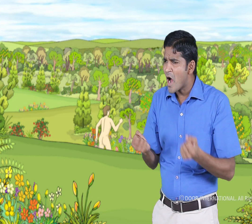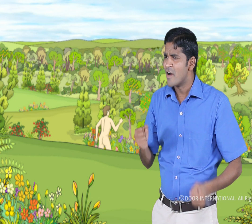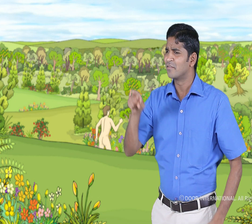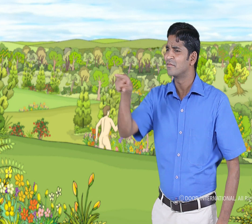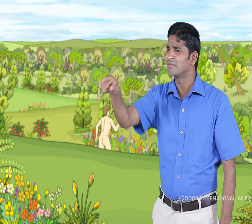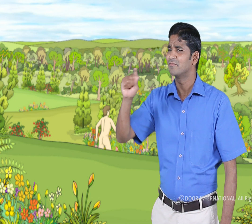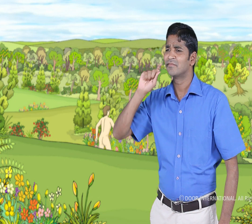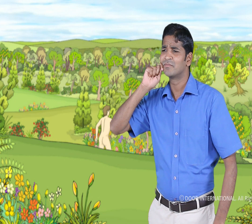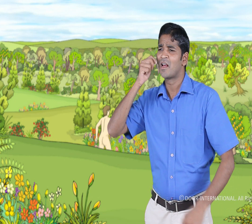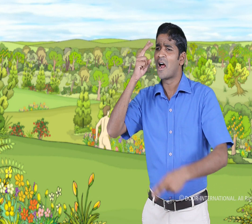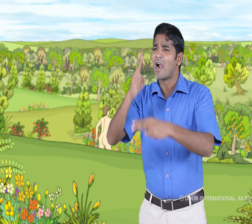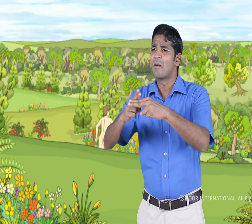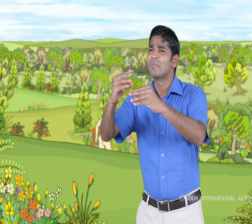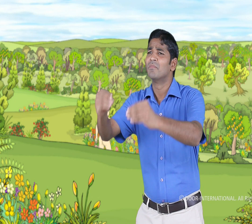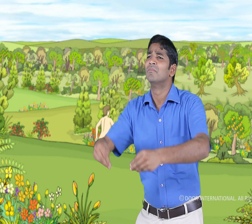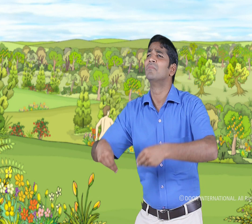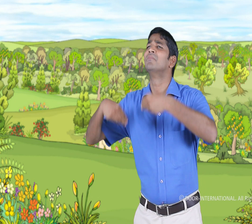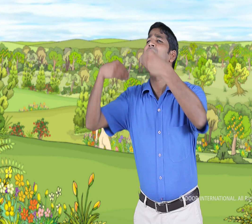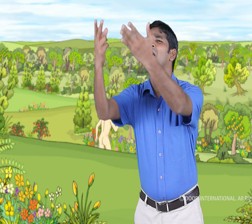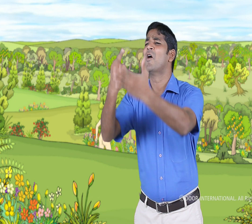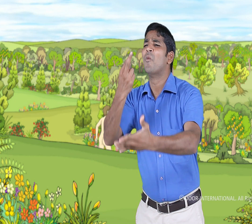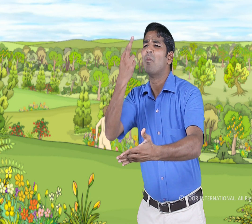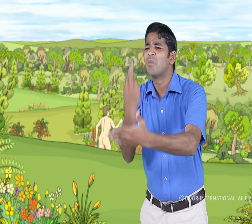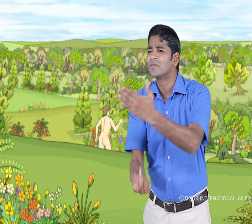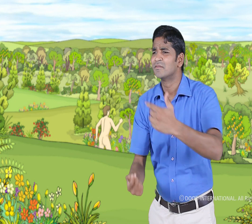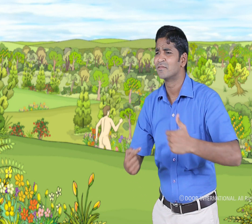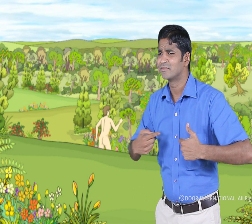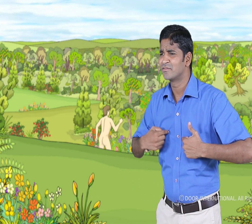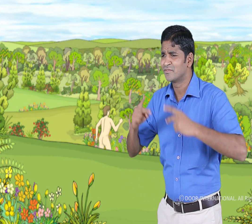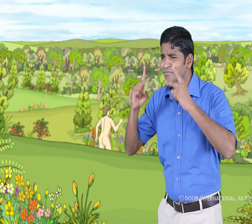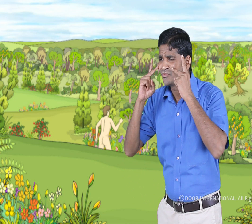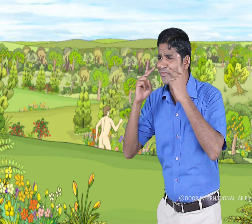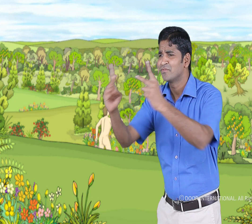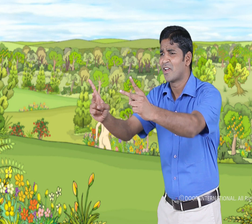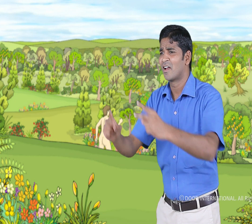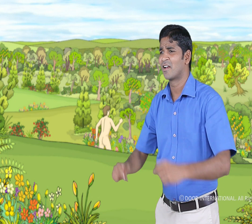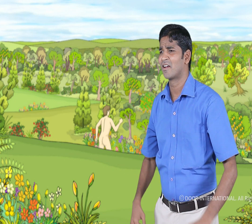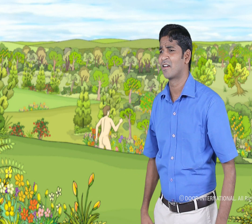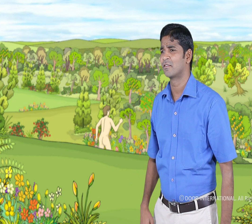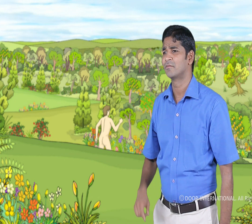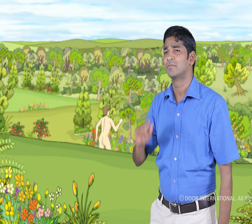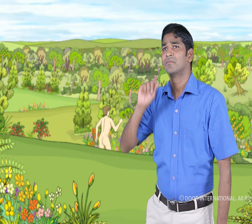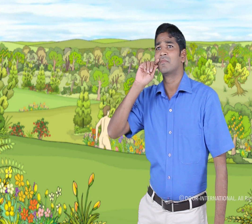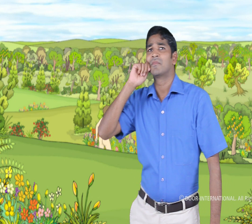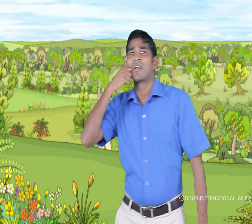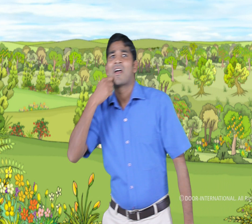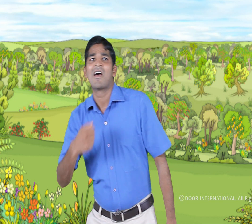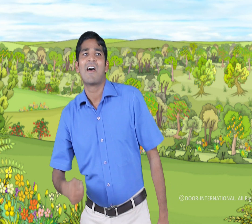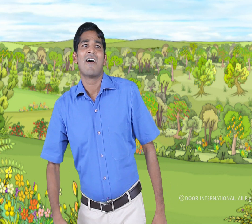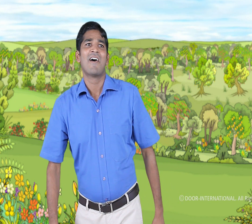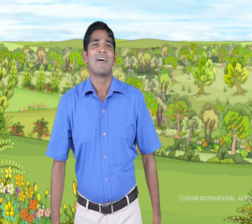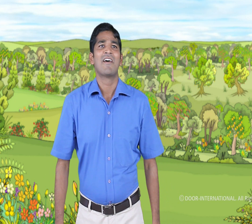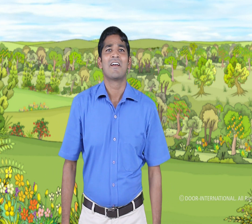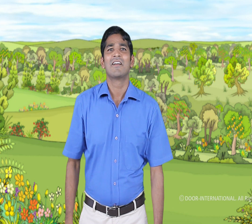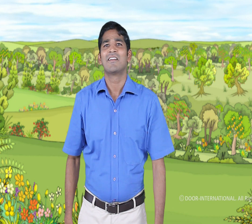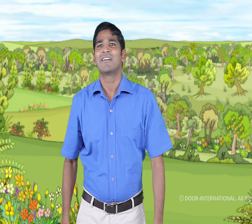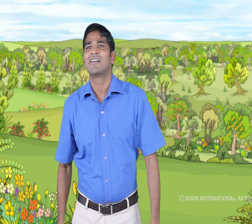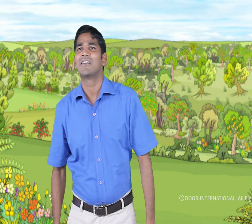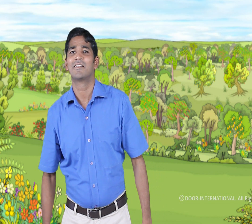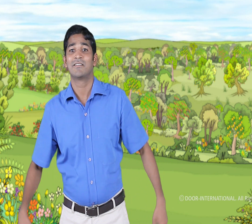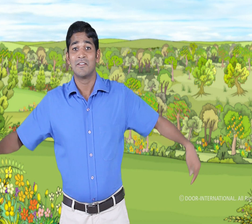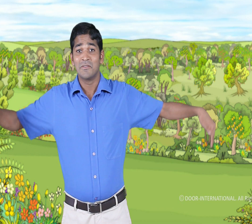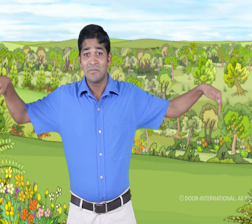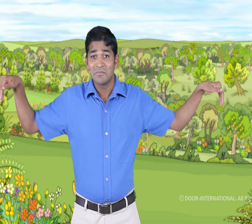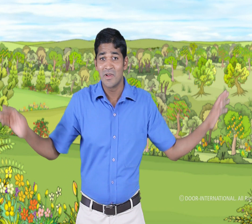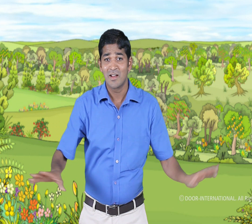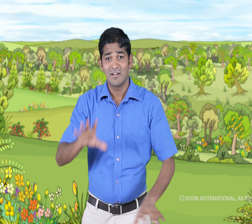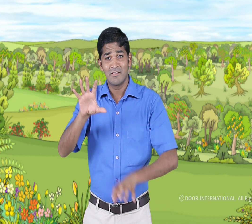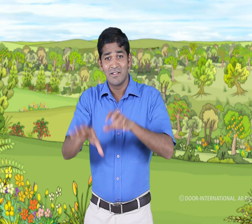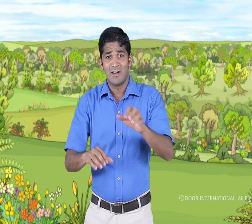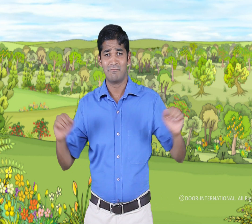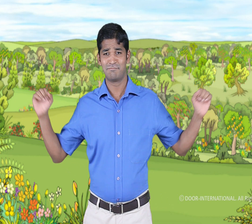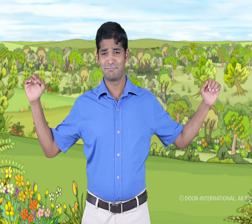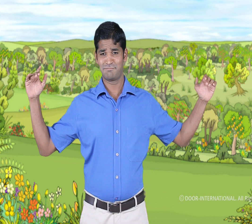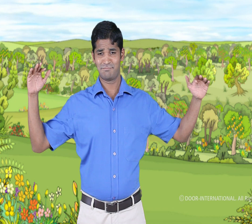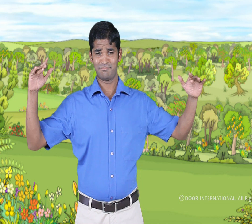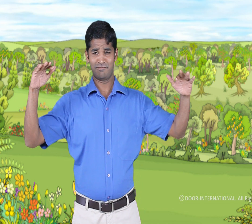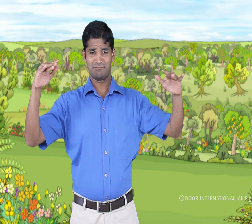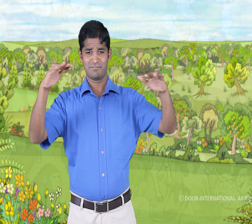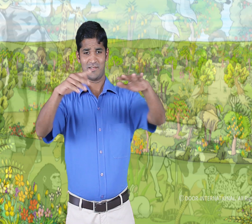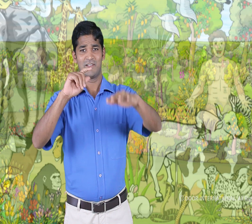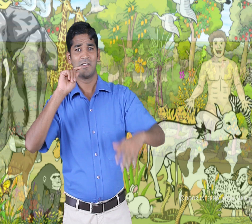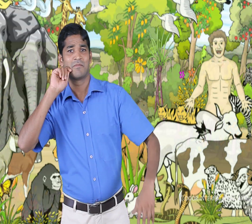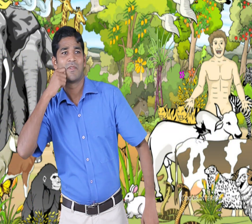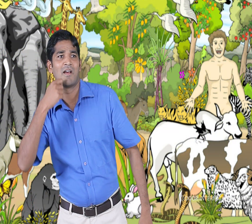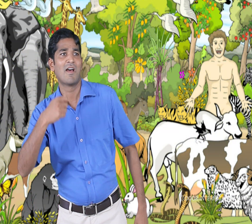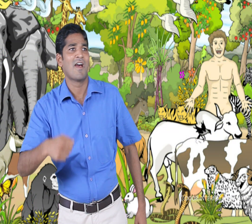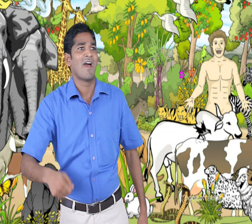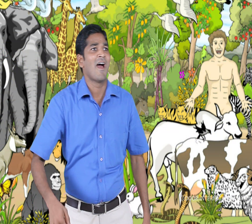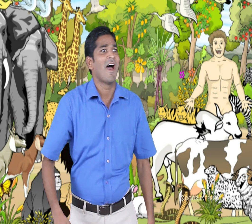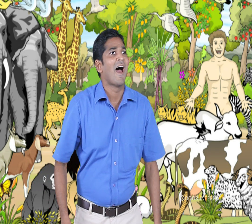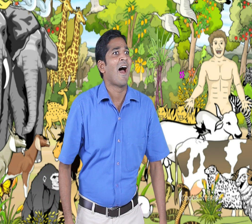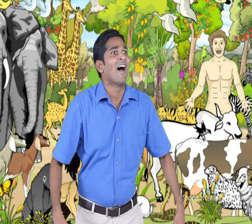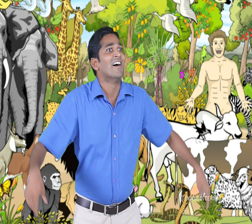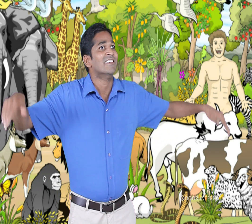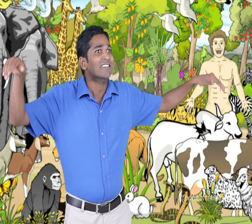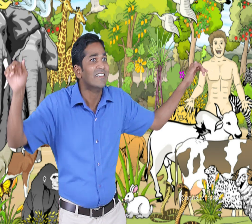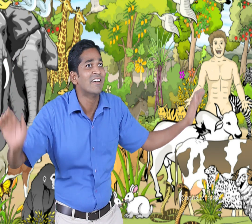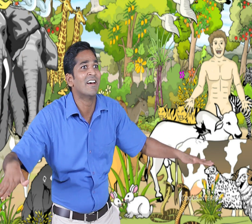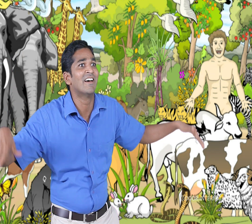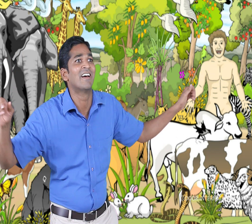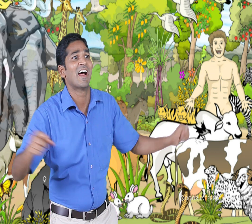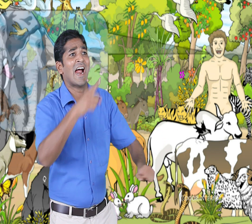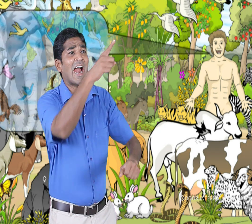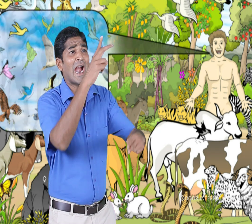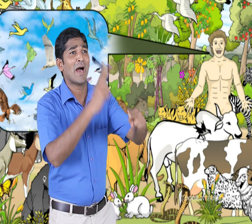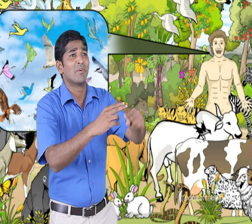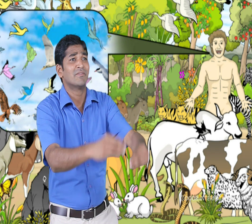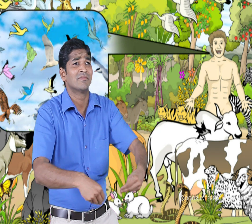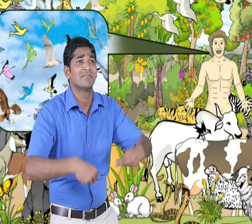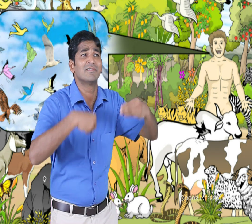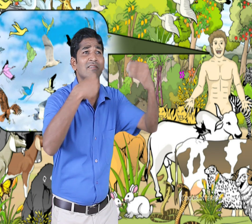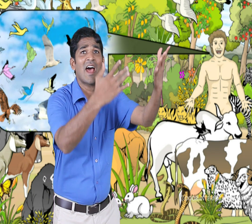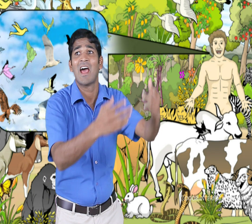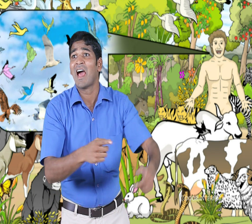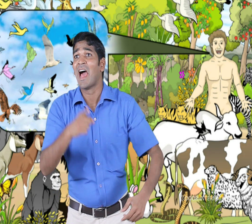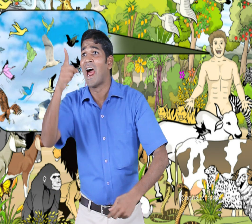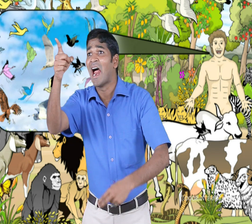And whatever the man called each living creature, that was its name.